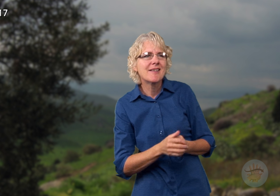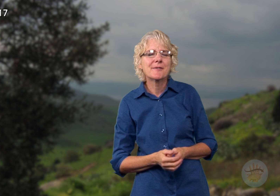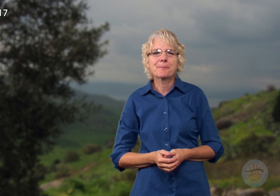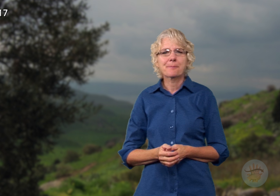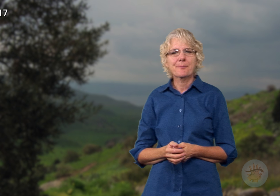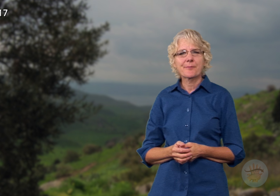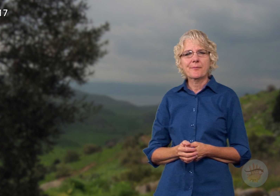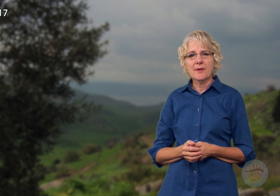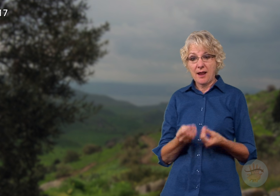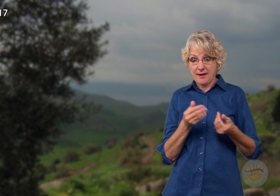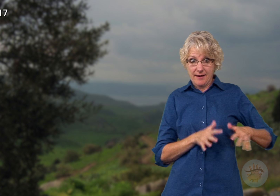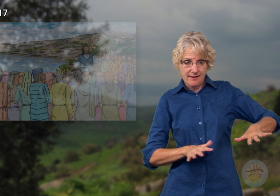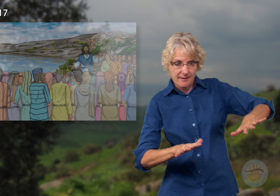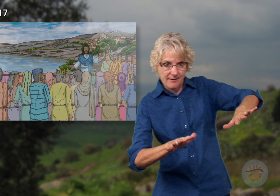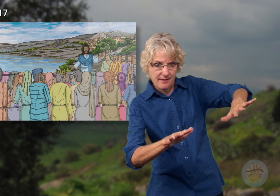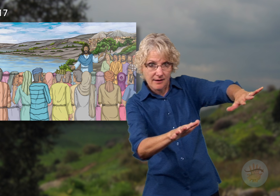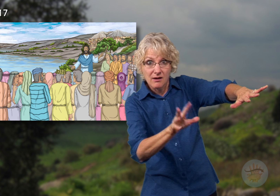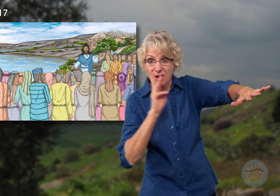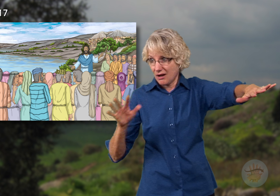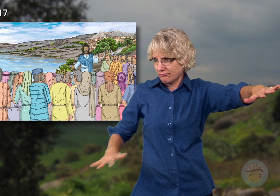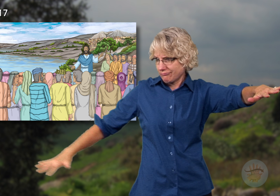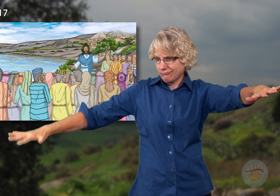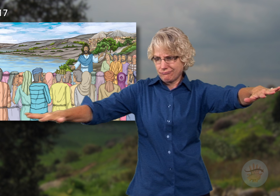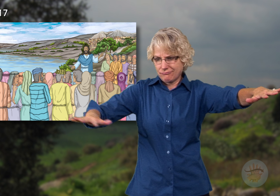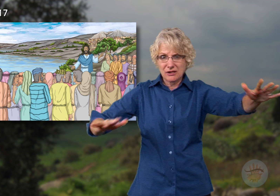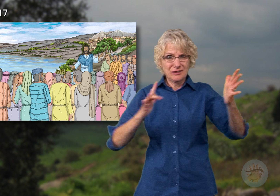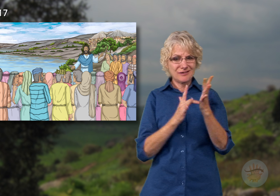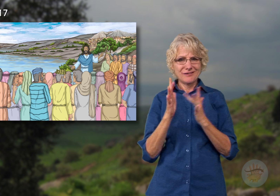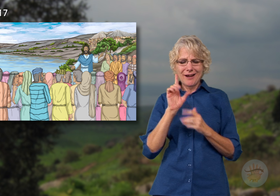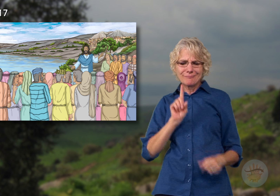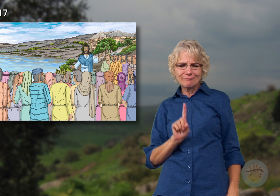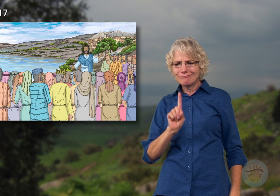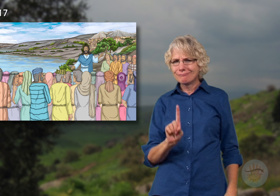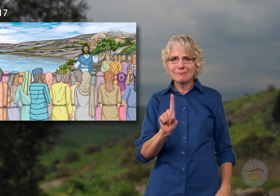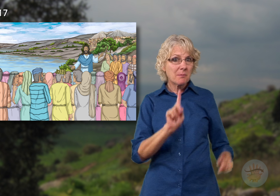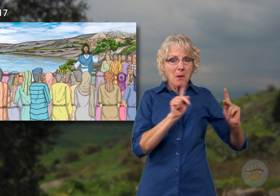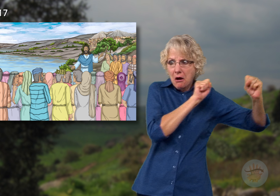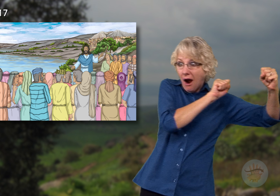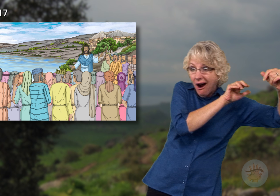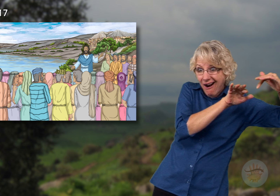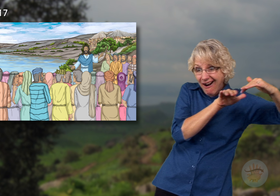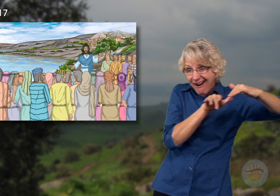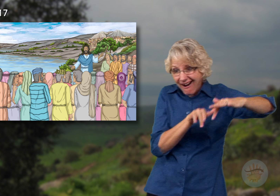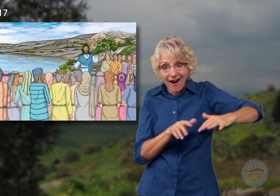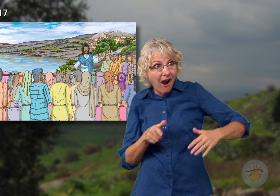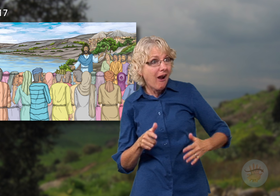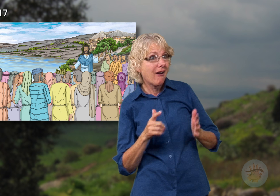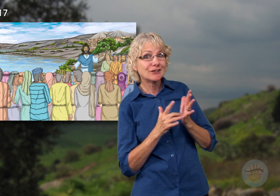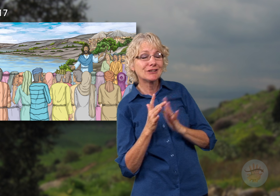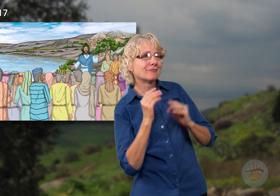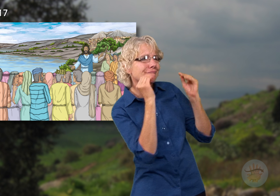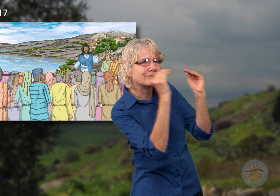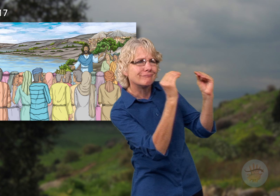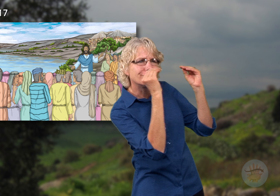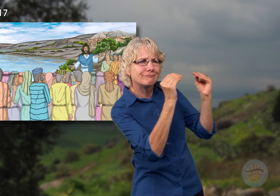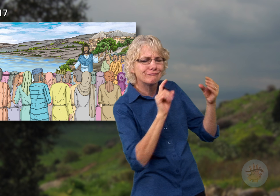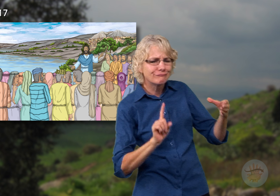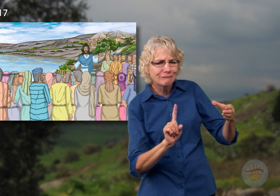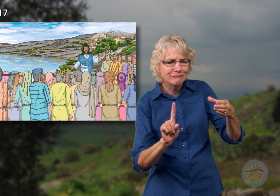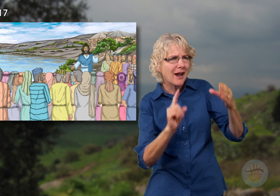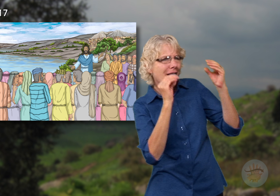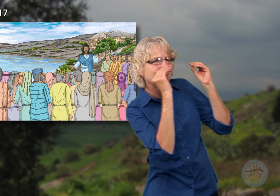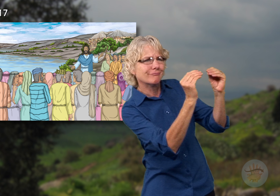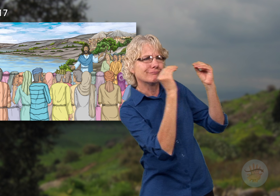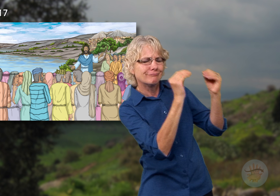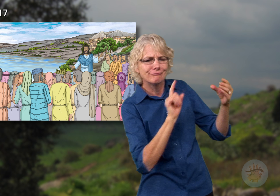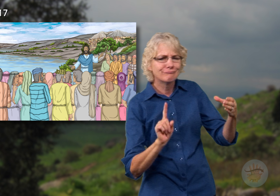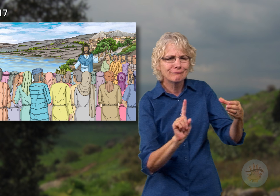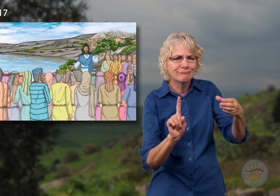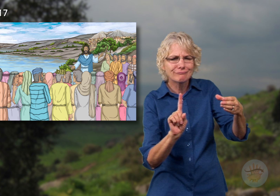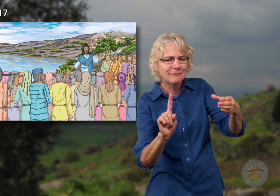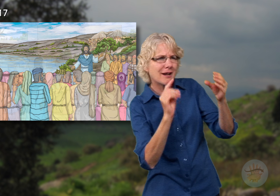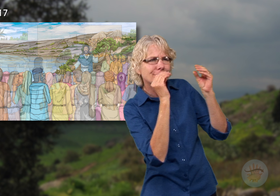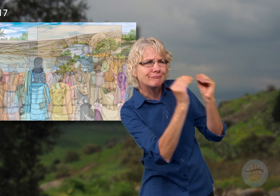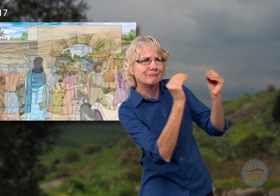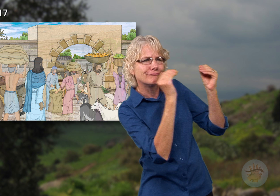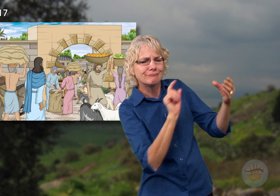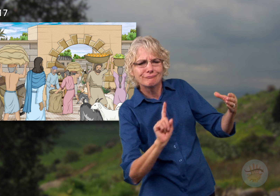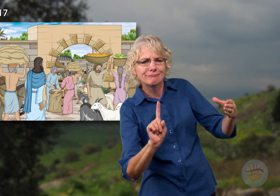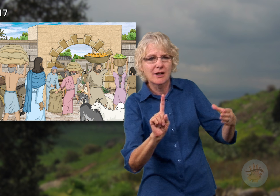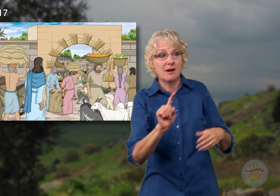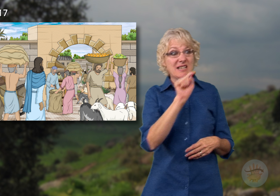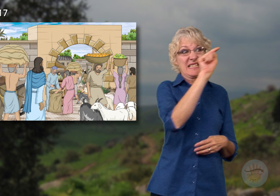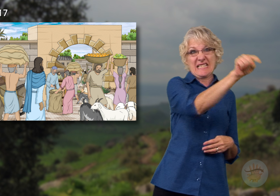Once again Jesus went out beside the sea. All the people came to Him, and He taught them there.